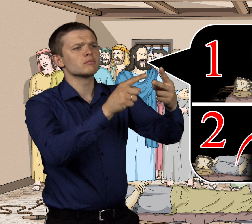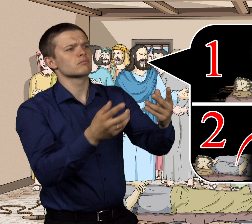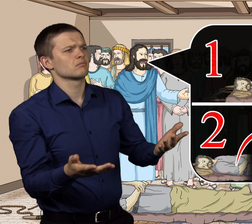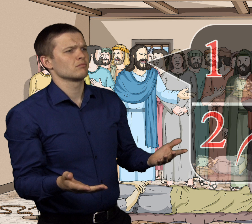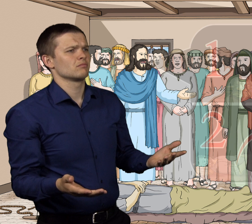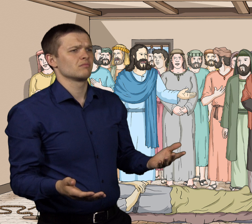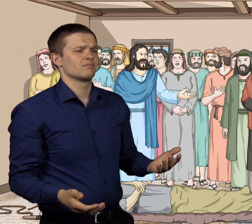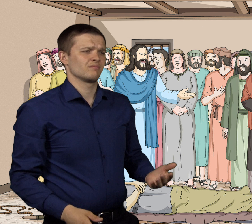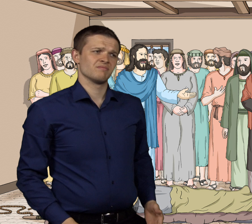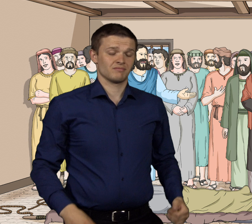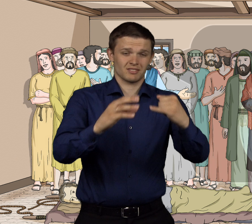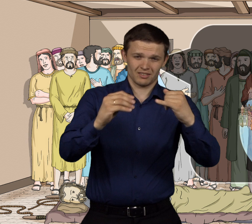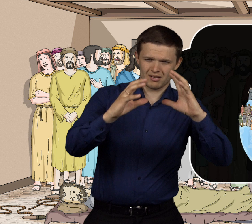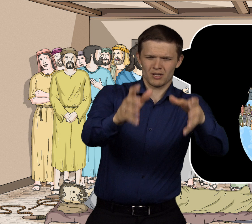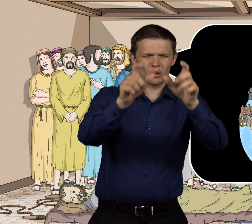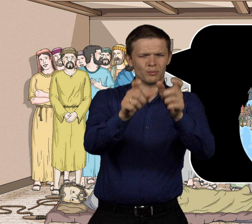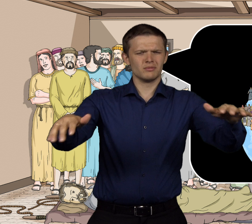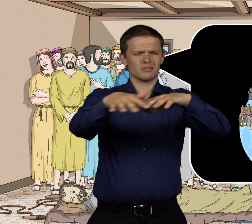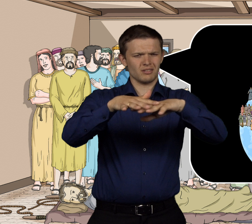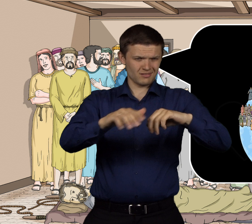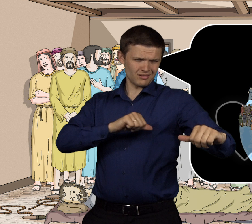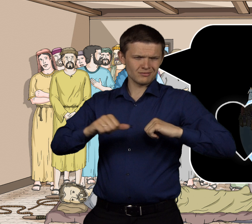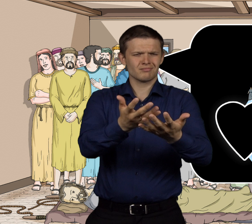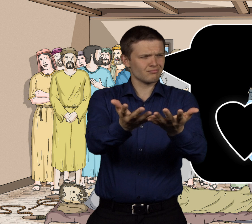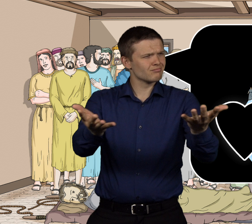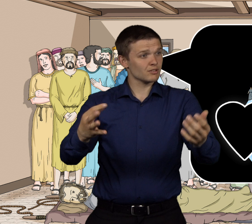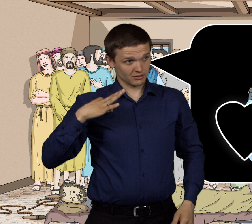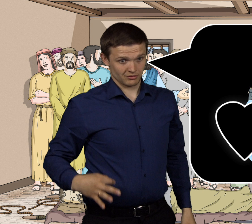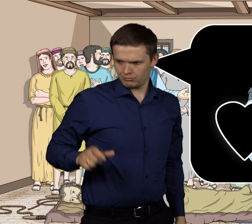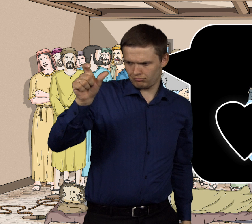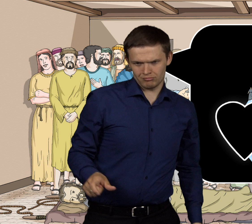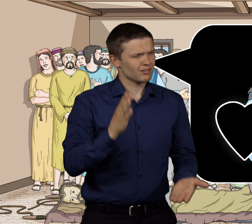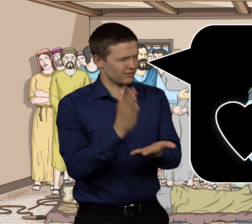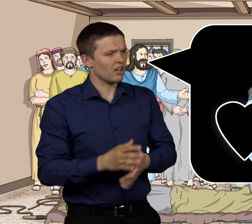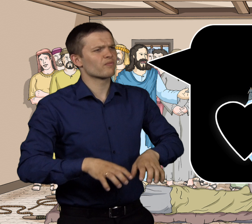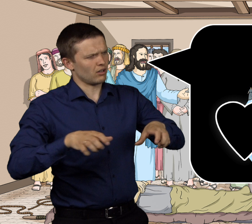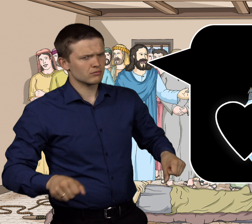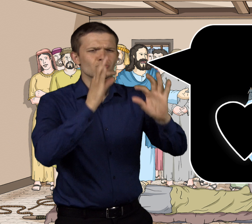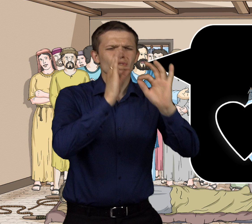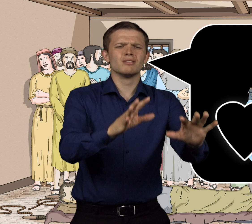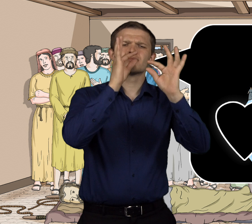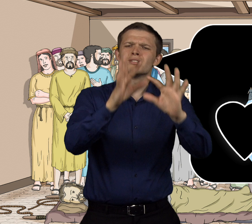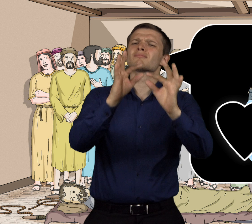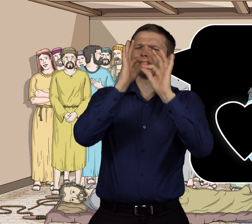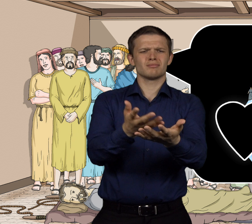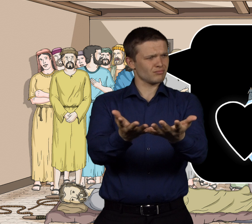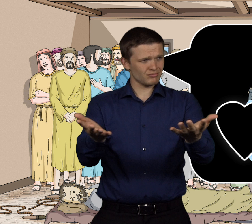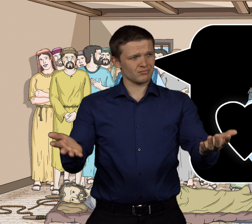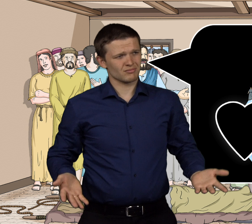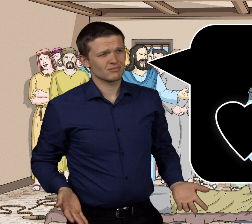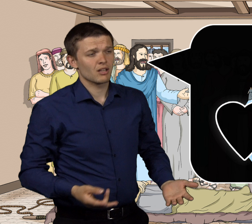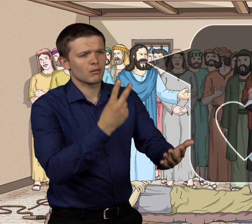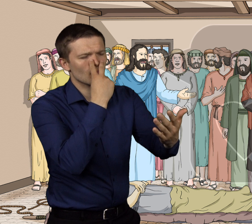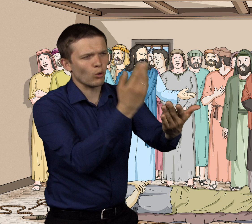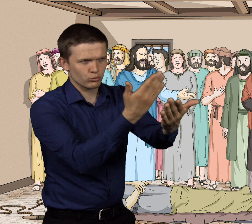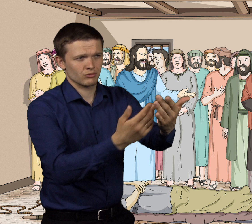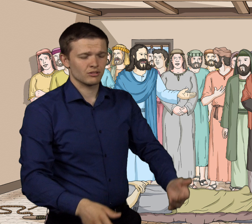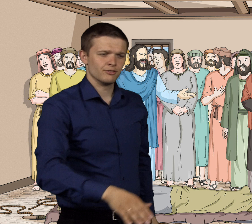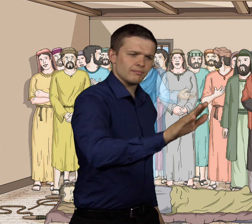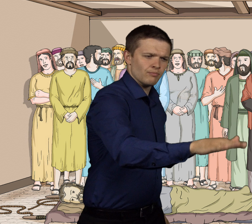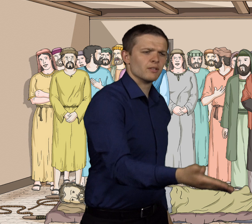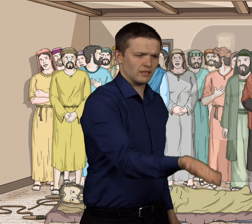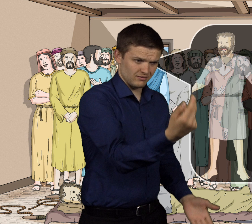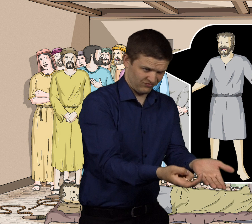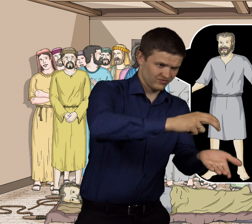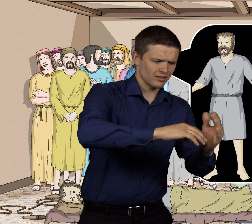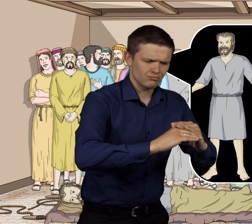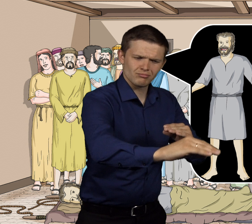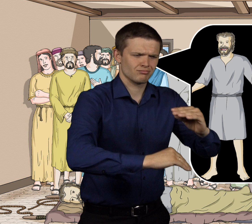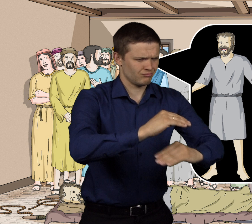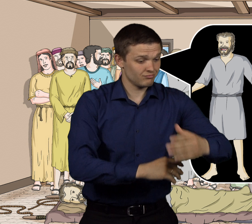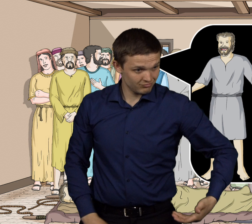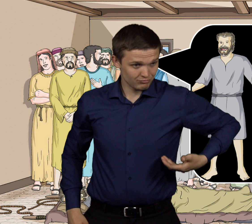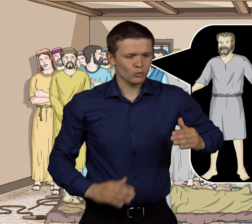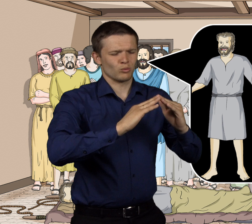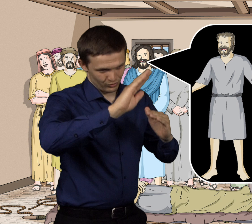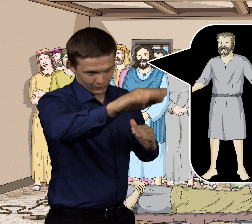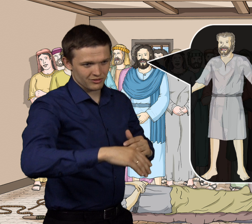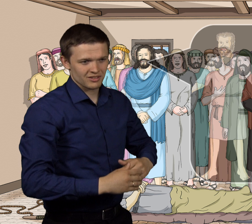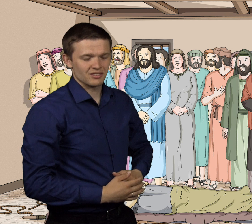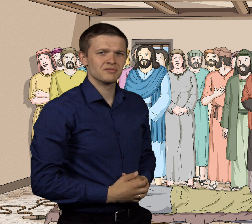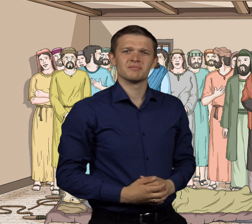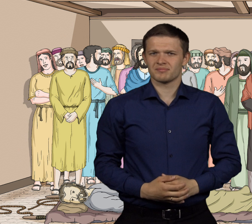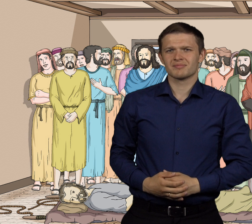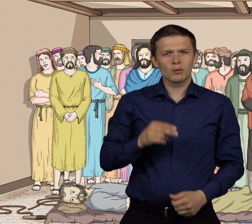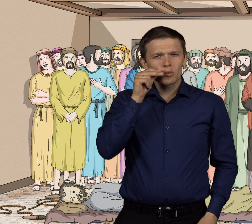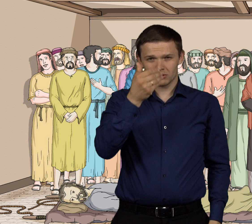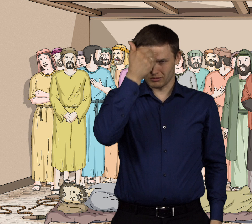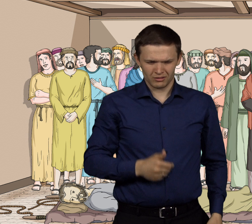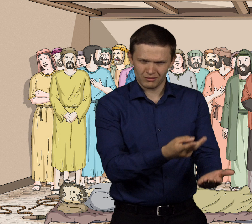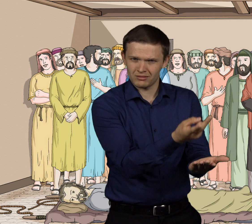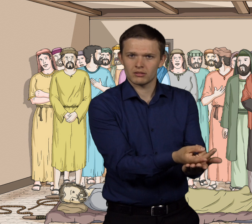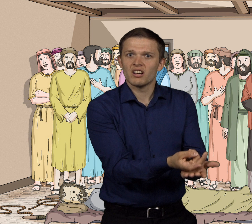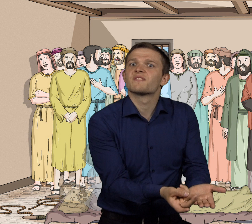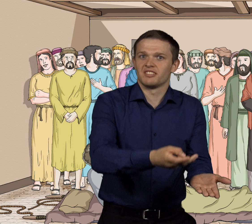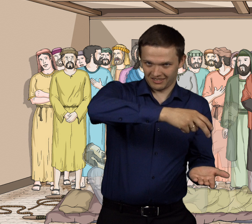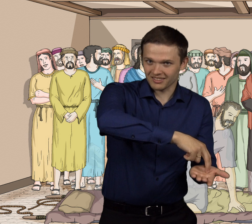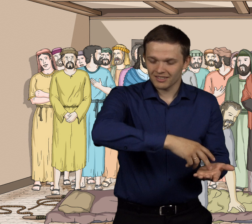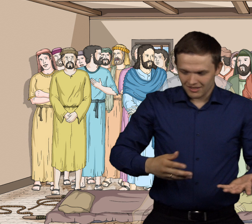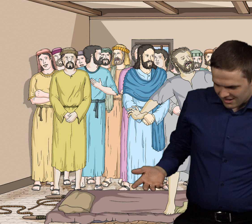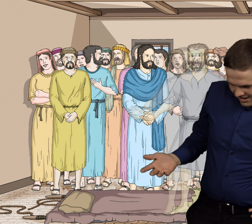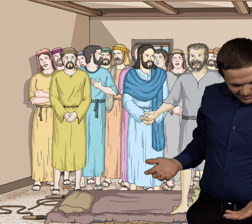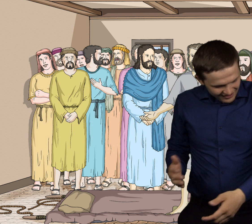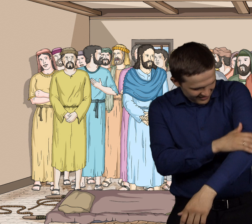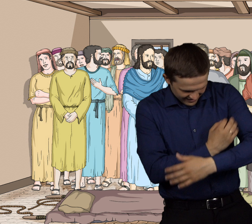But so that you may know that the Son of Man has authority on earth to forgive sins...” He said to the paralytic, “I tell you, get up, pick up your mat, and go home.”